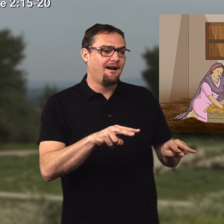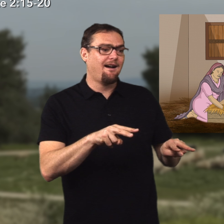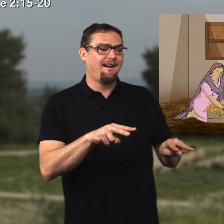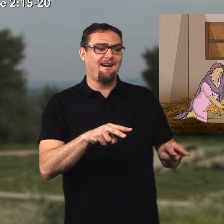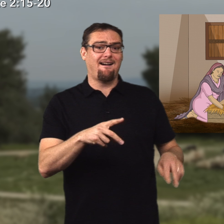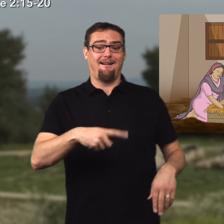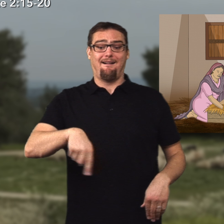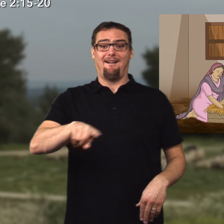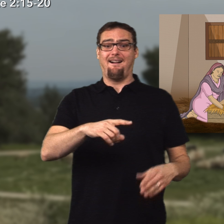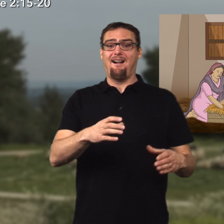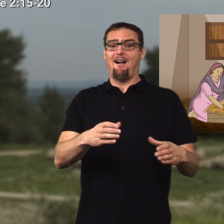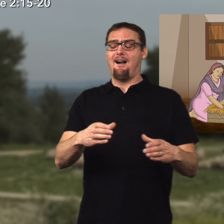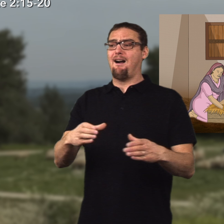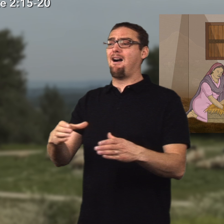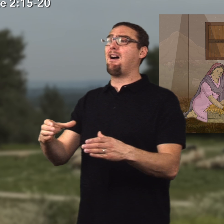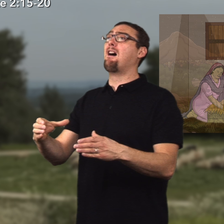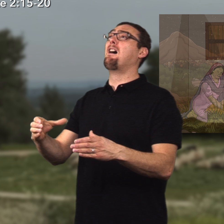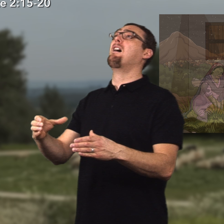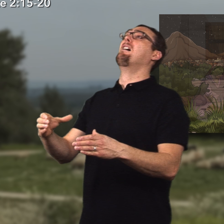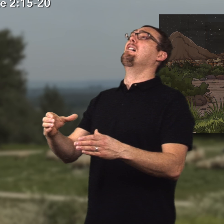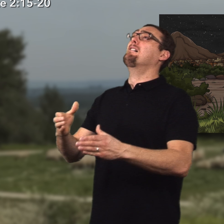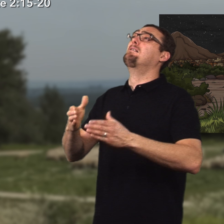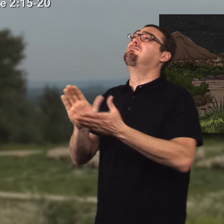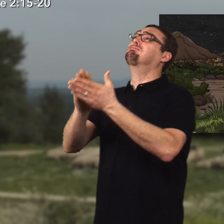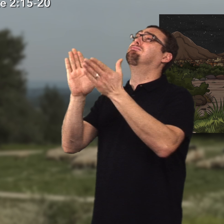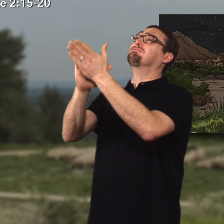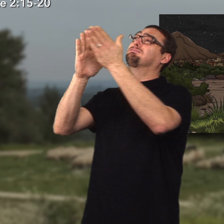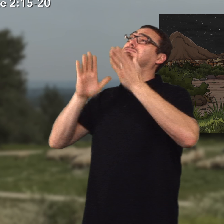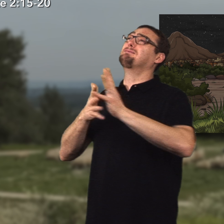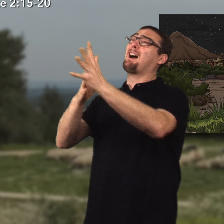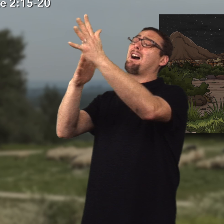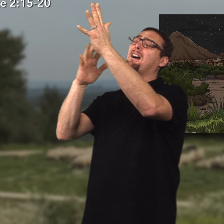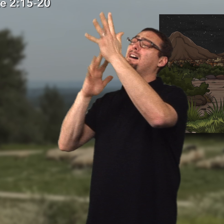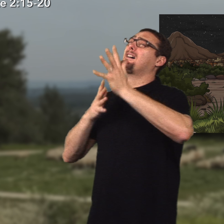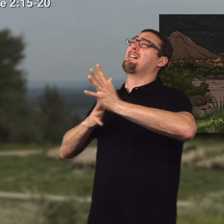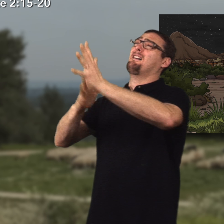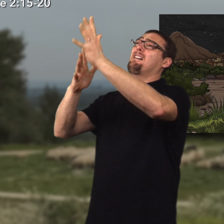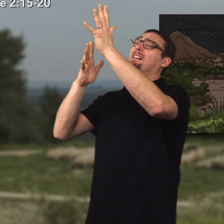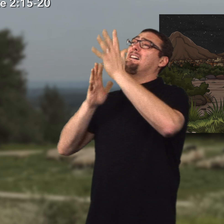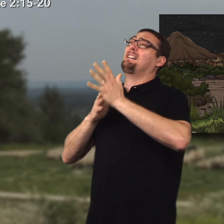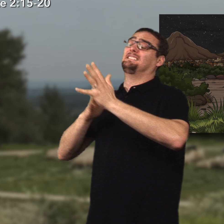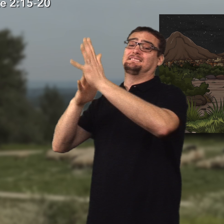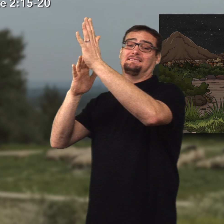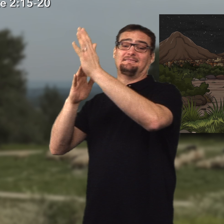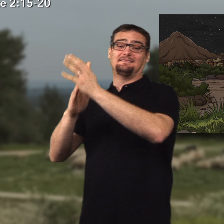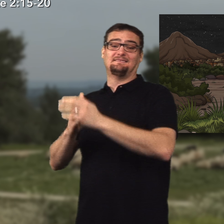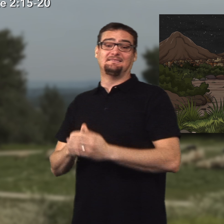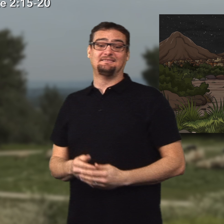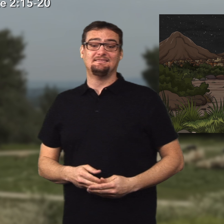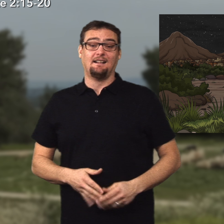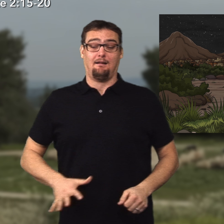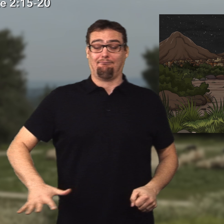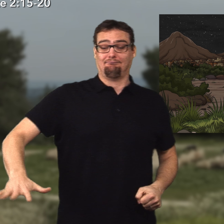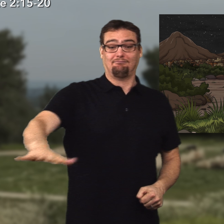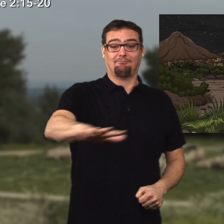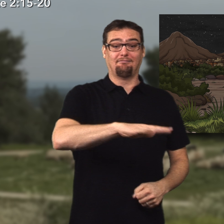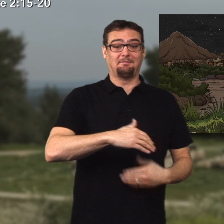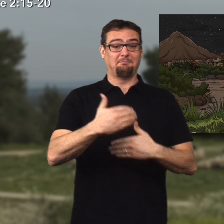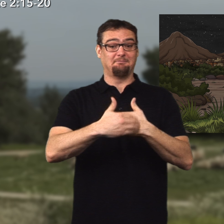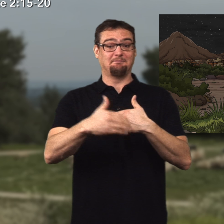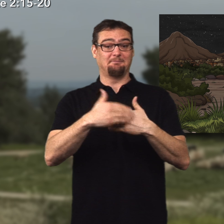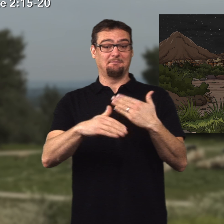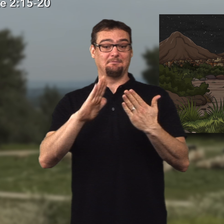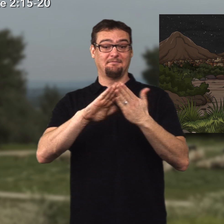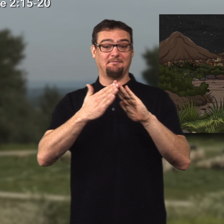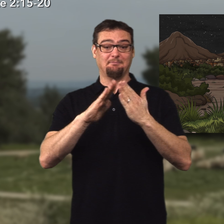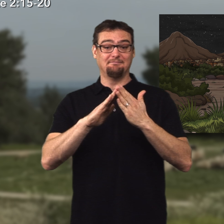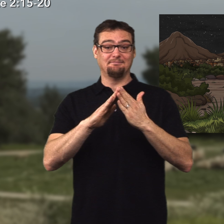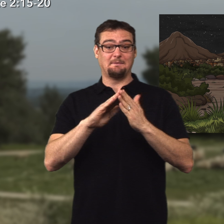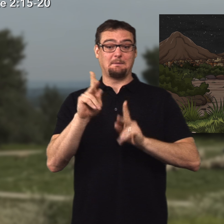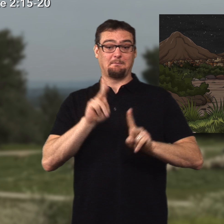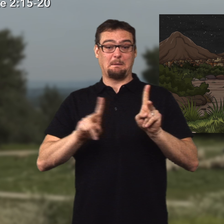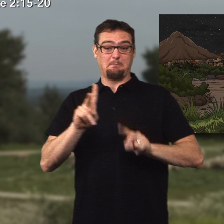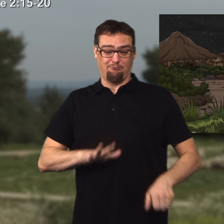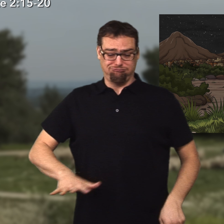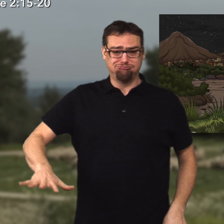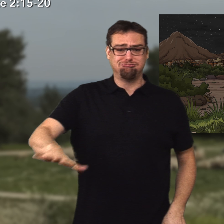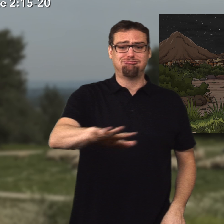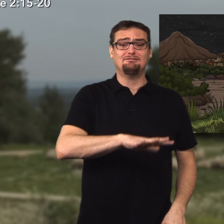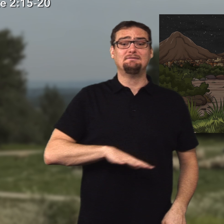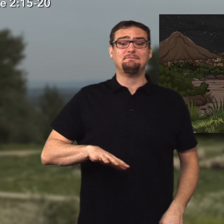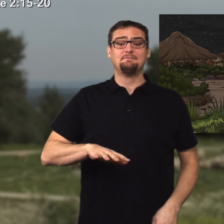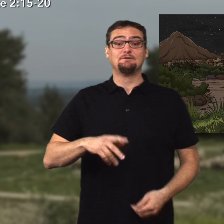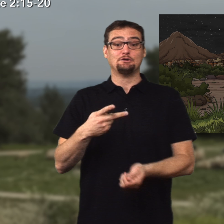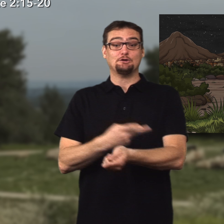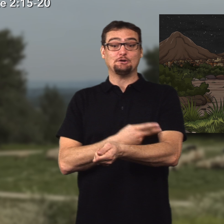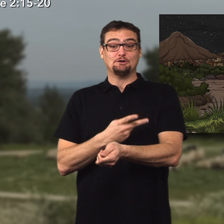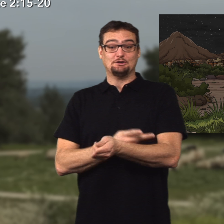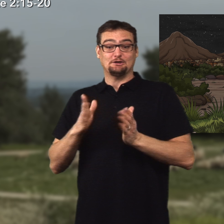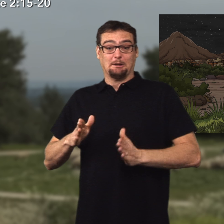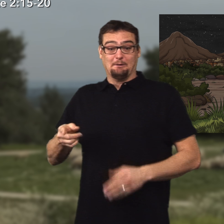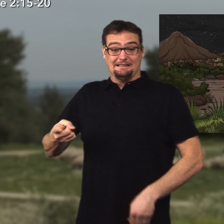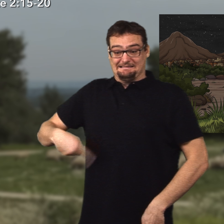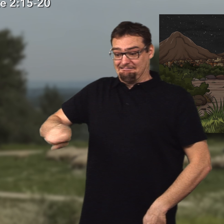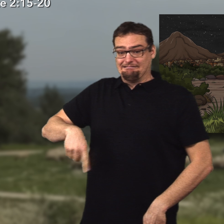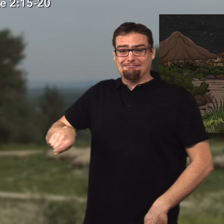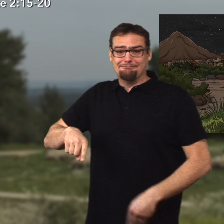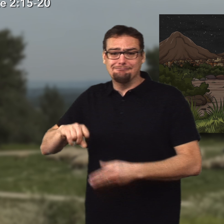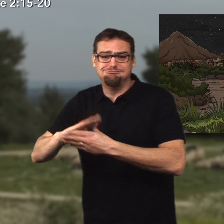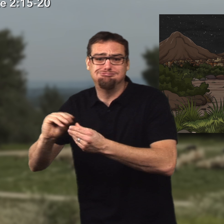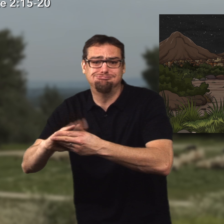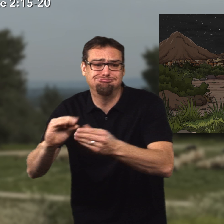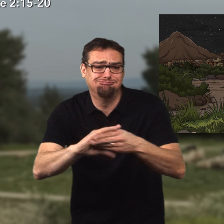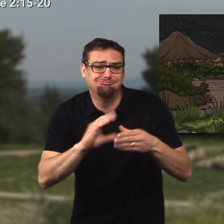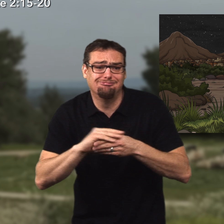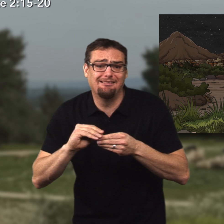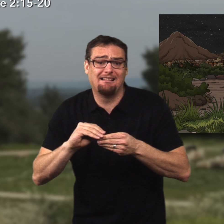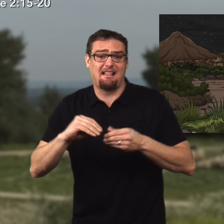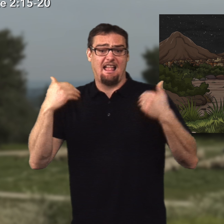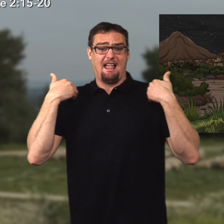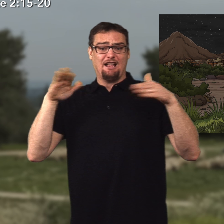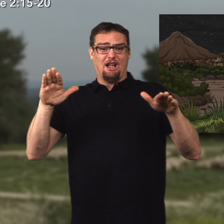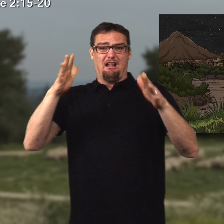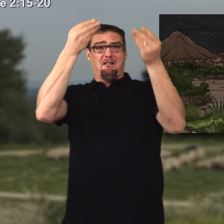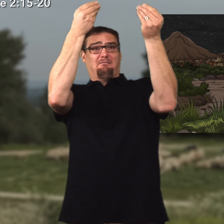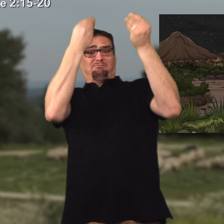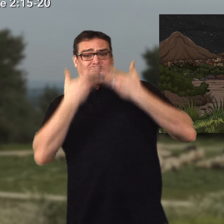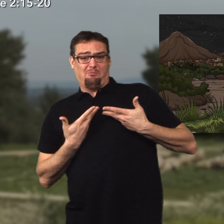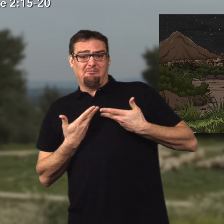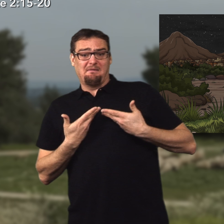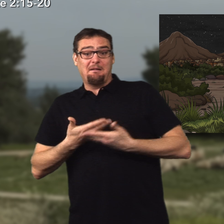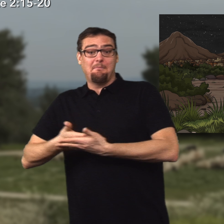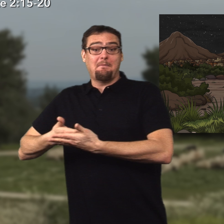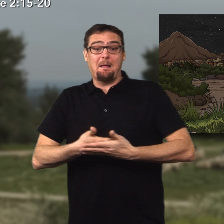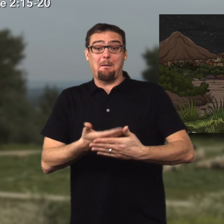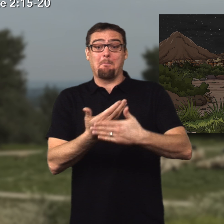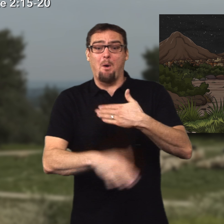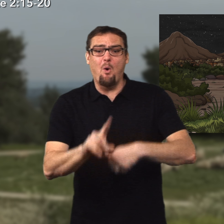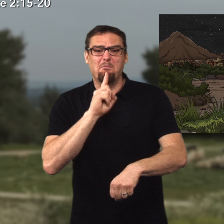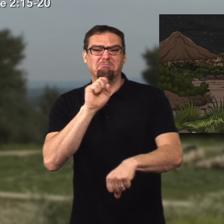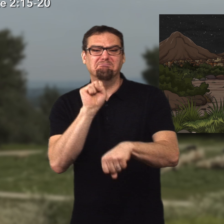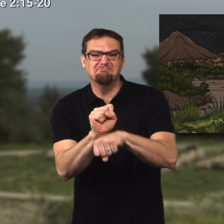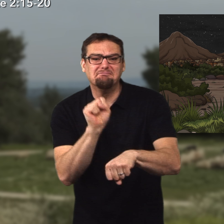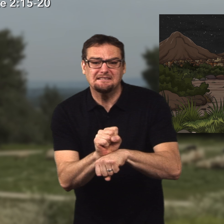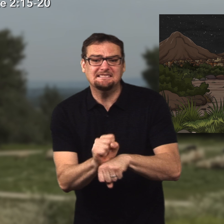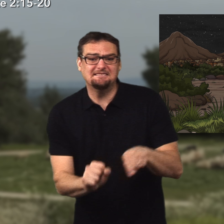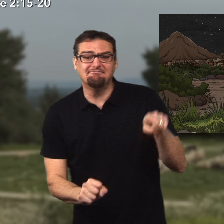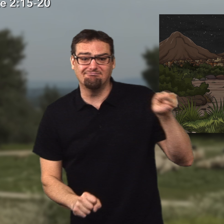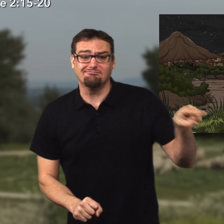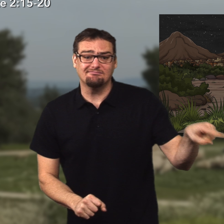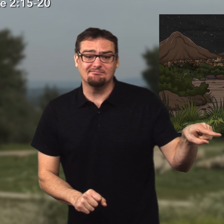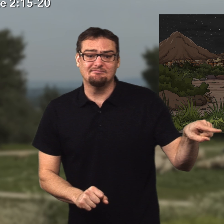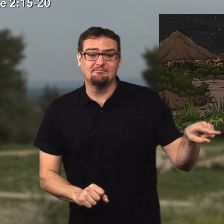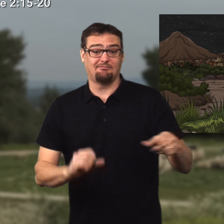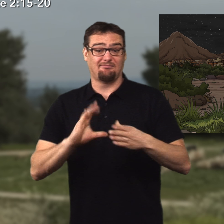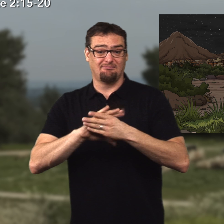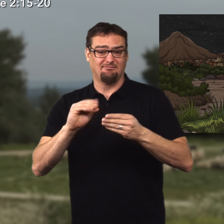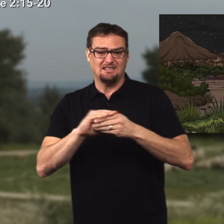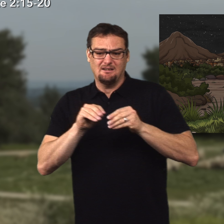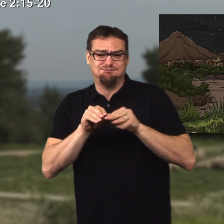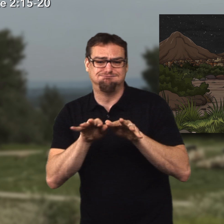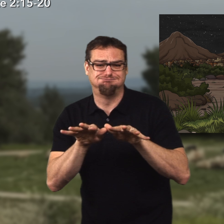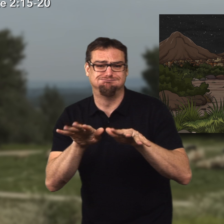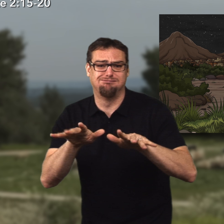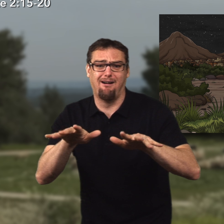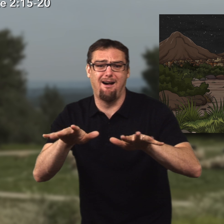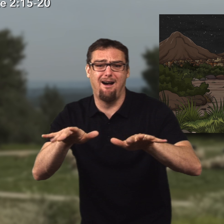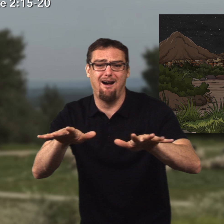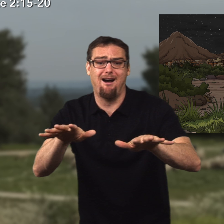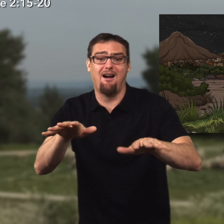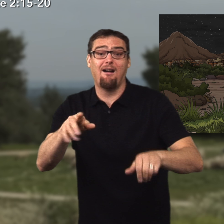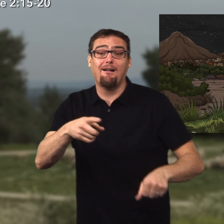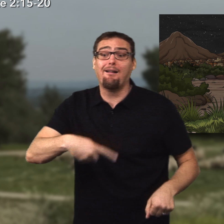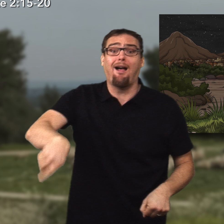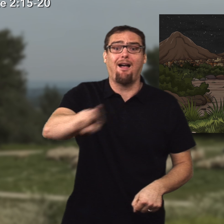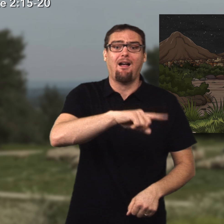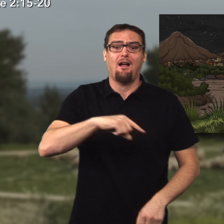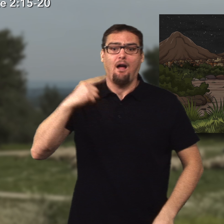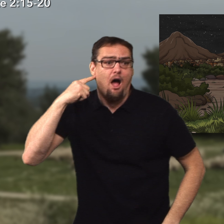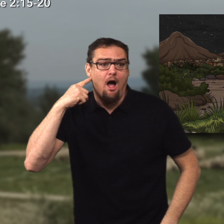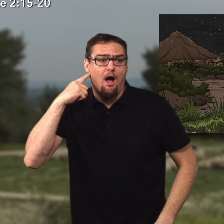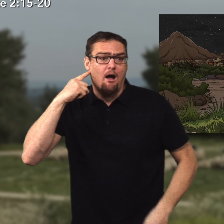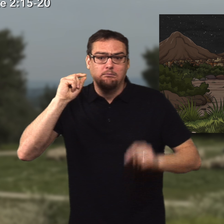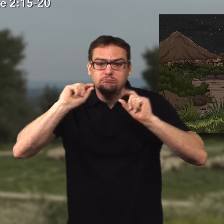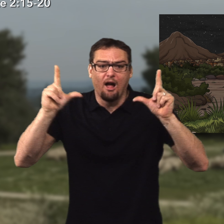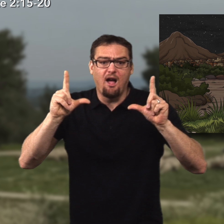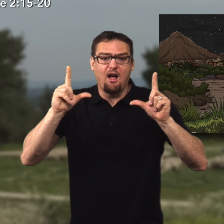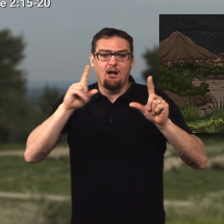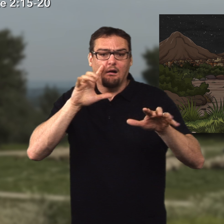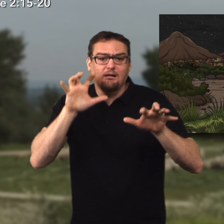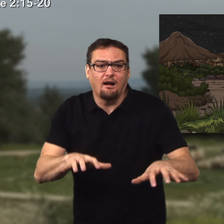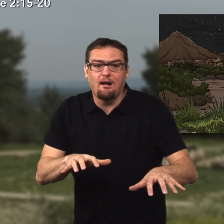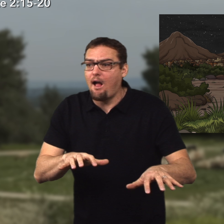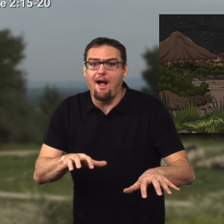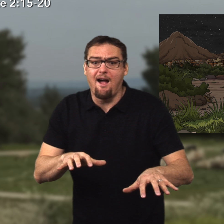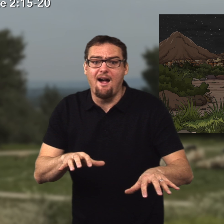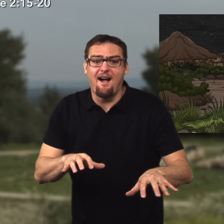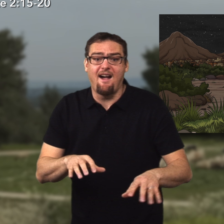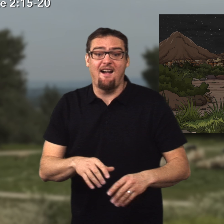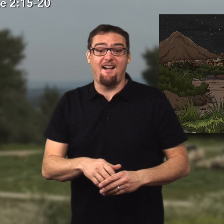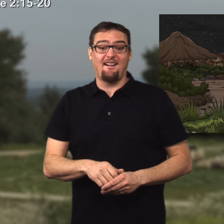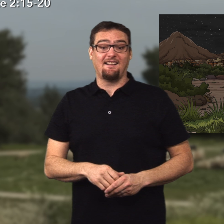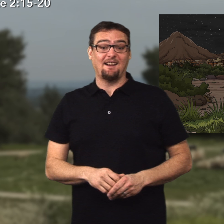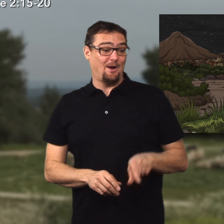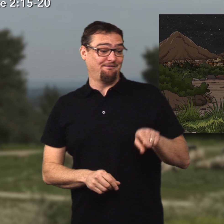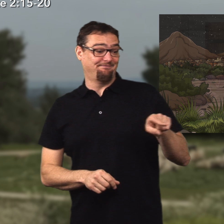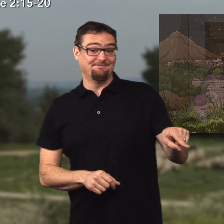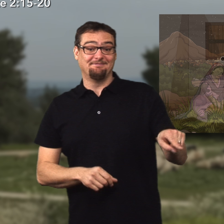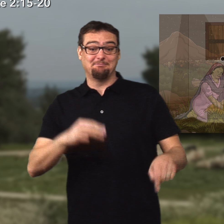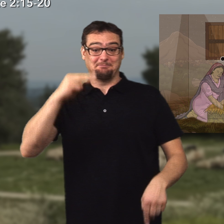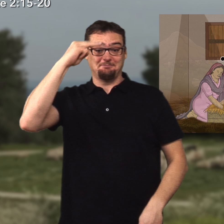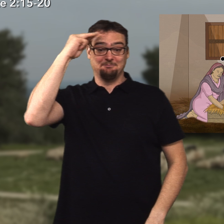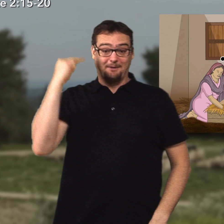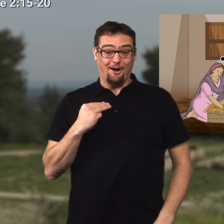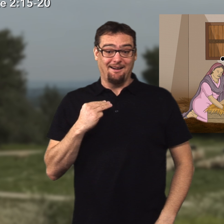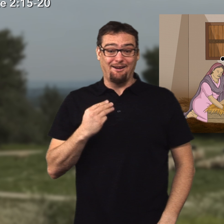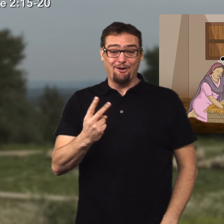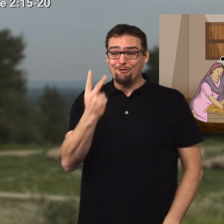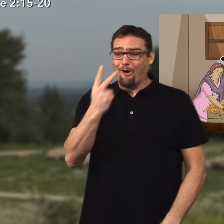After they had seen the Child, they spread the message they had received about Him. And all who heard it were amazed at what the shepherds said to them.